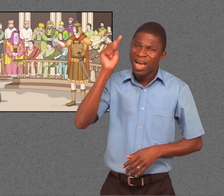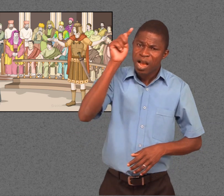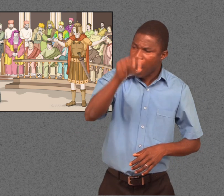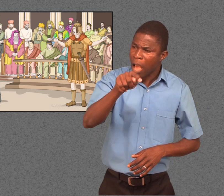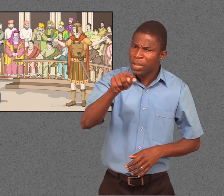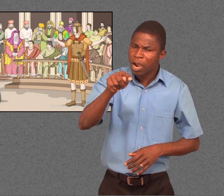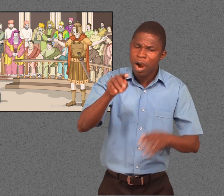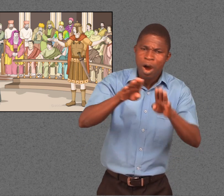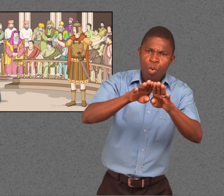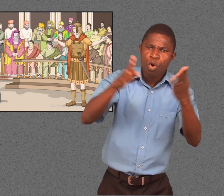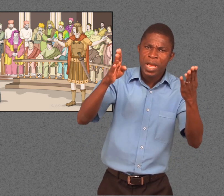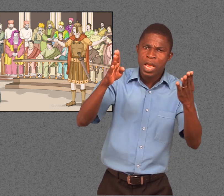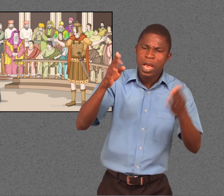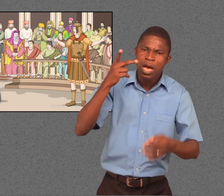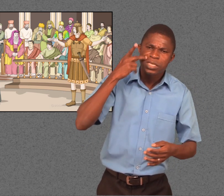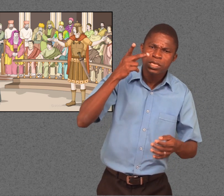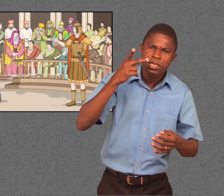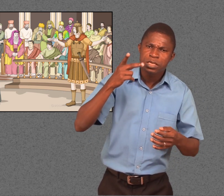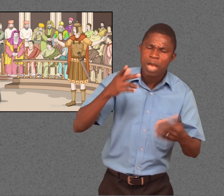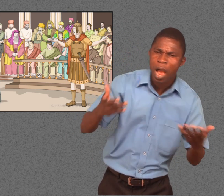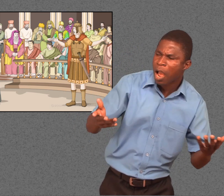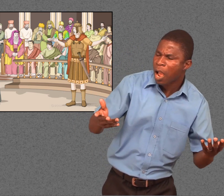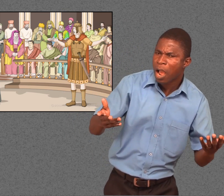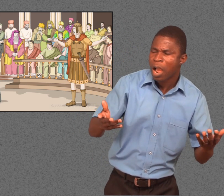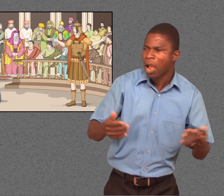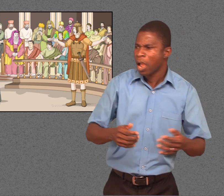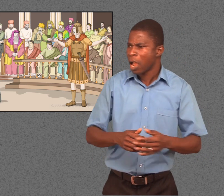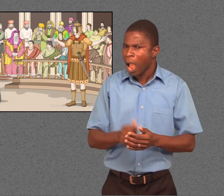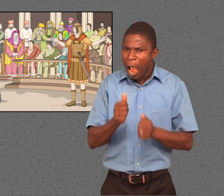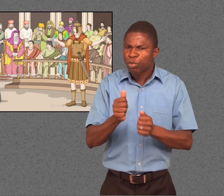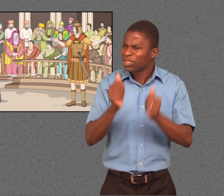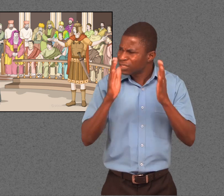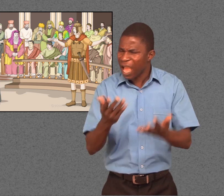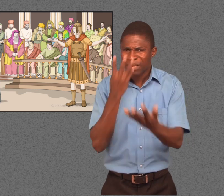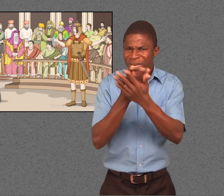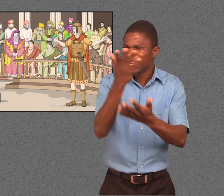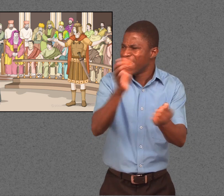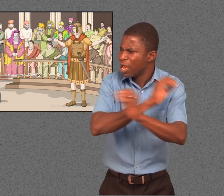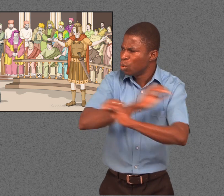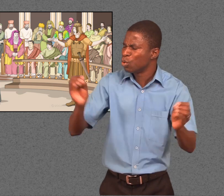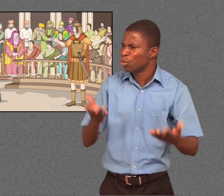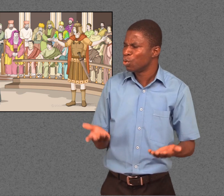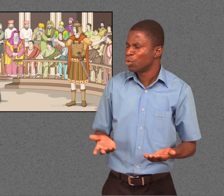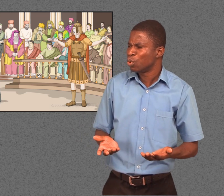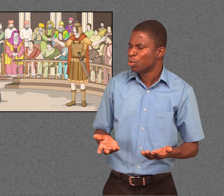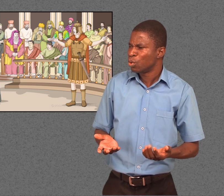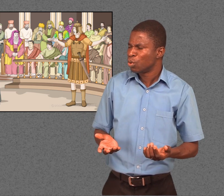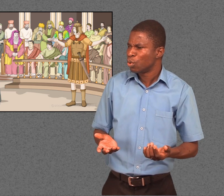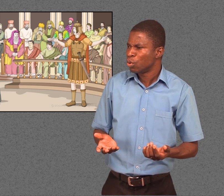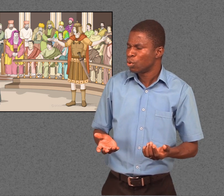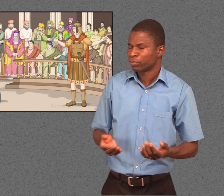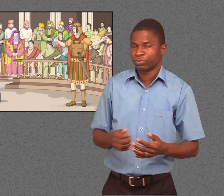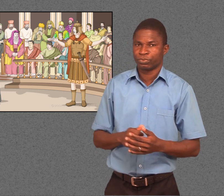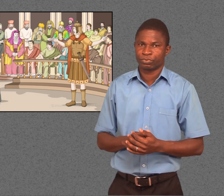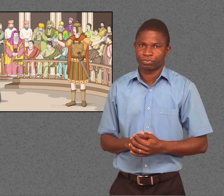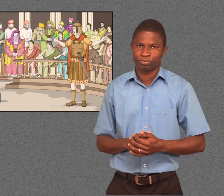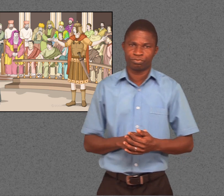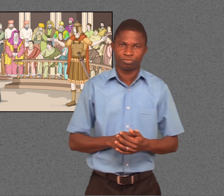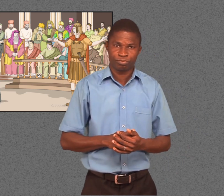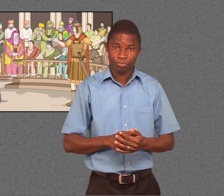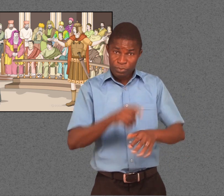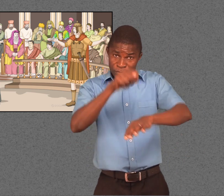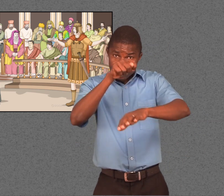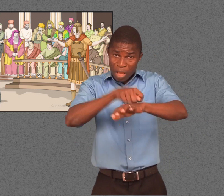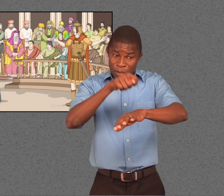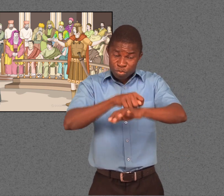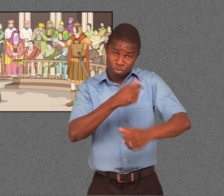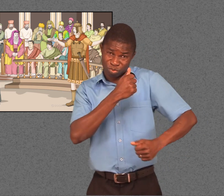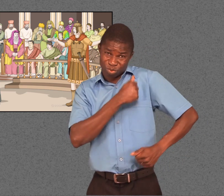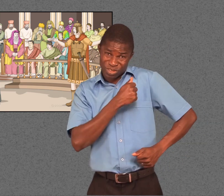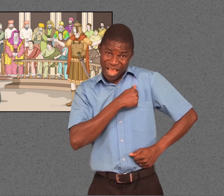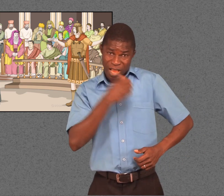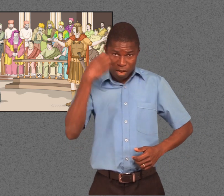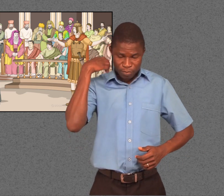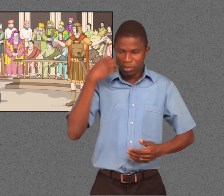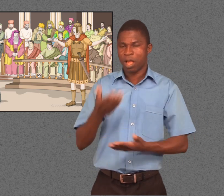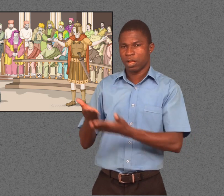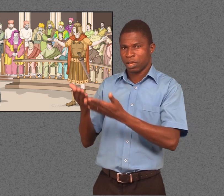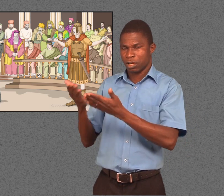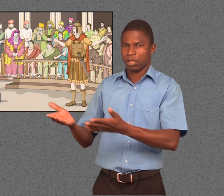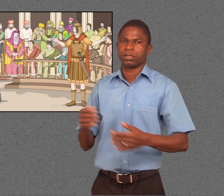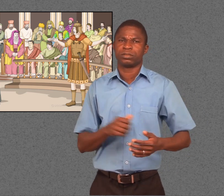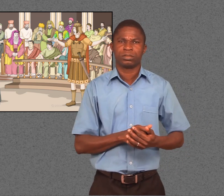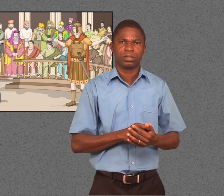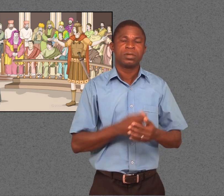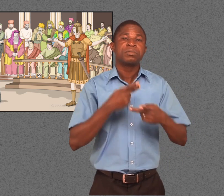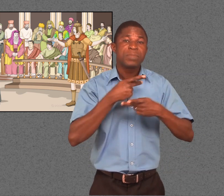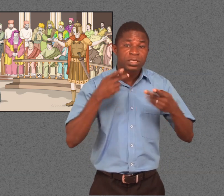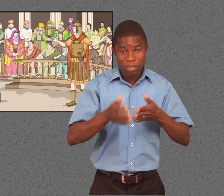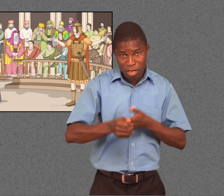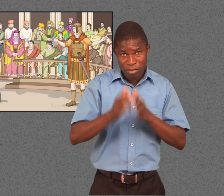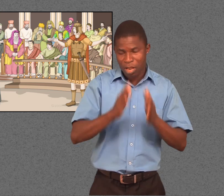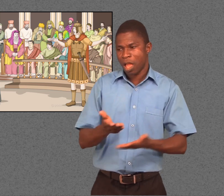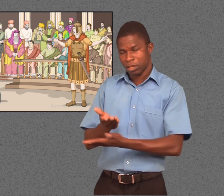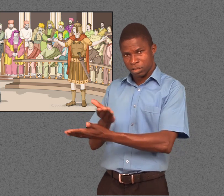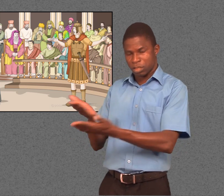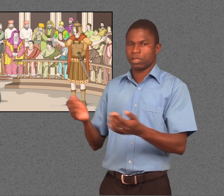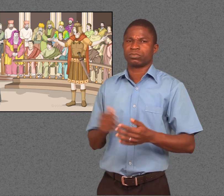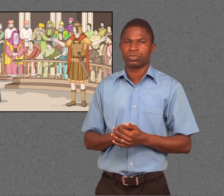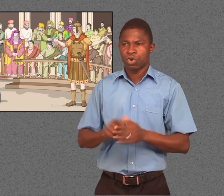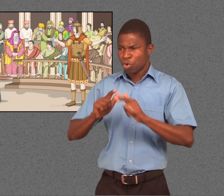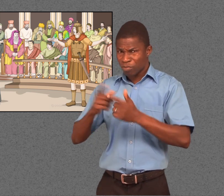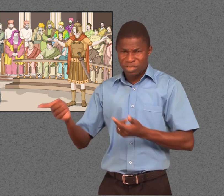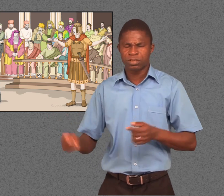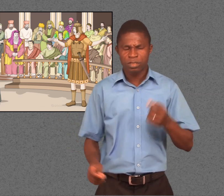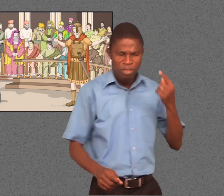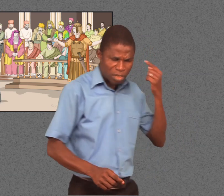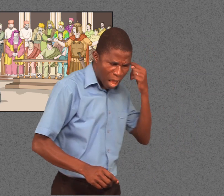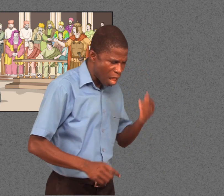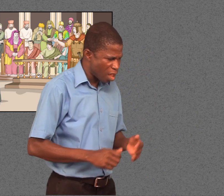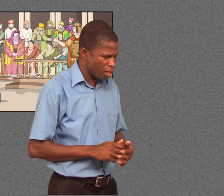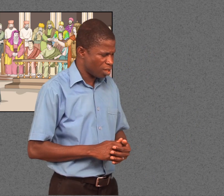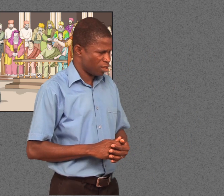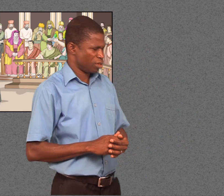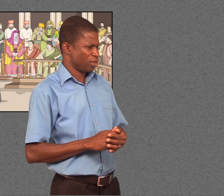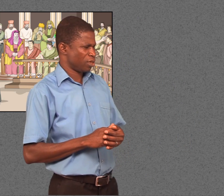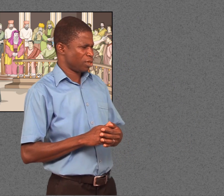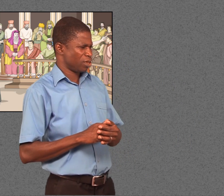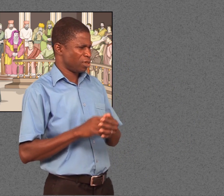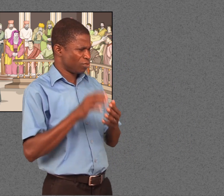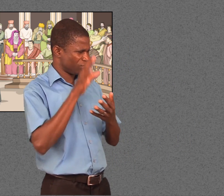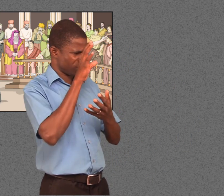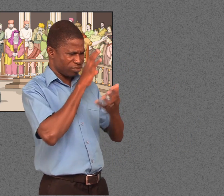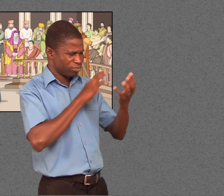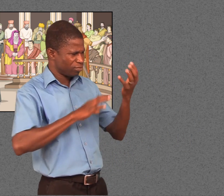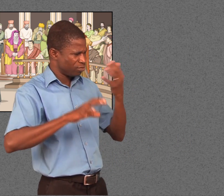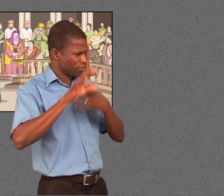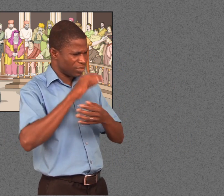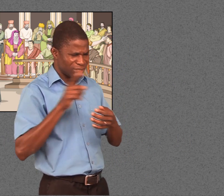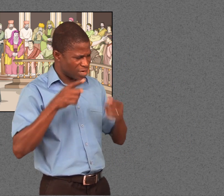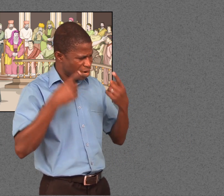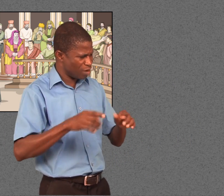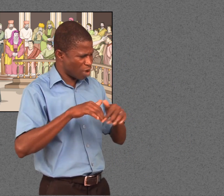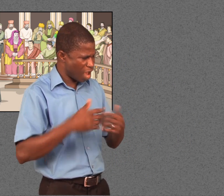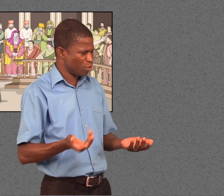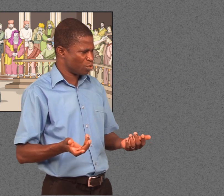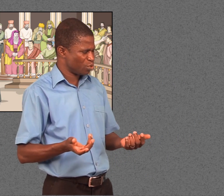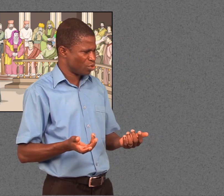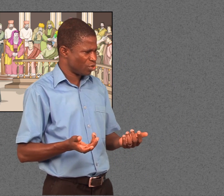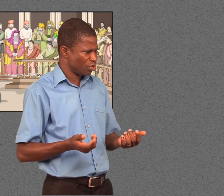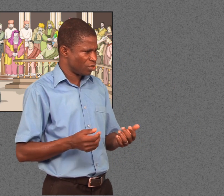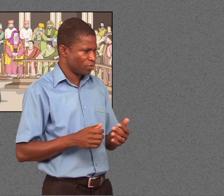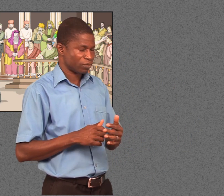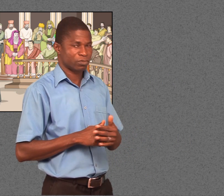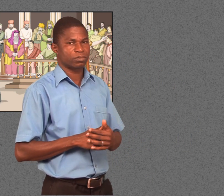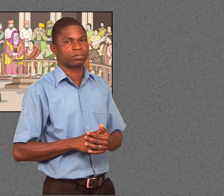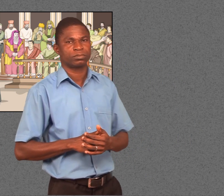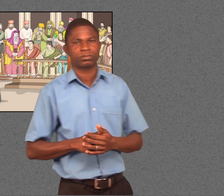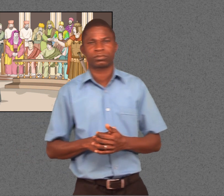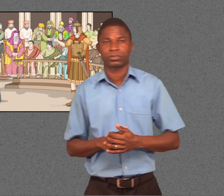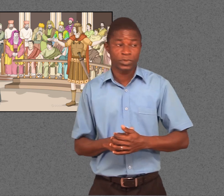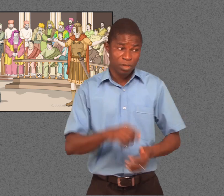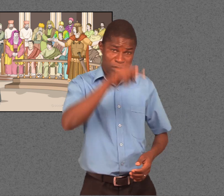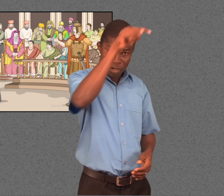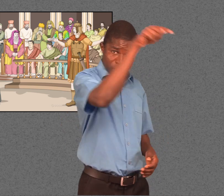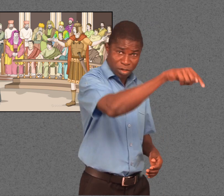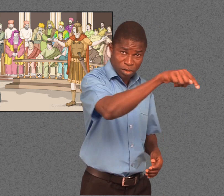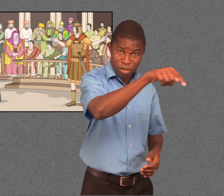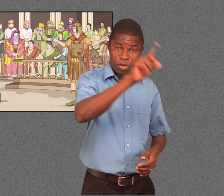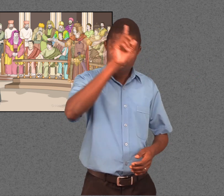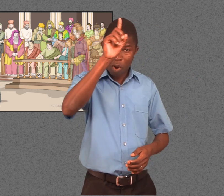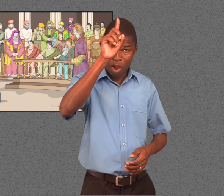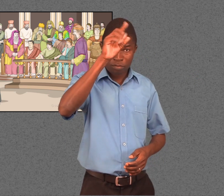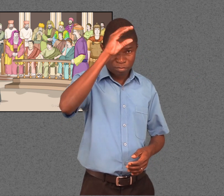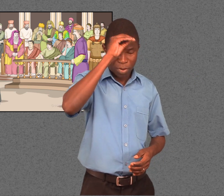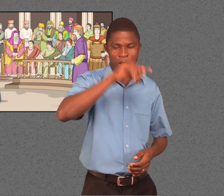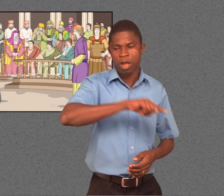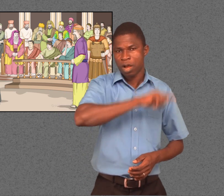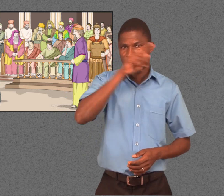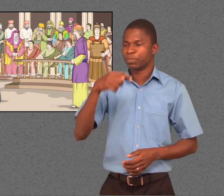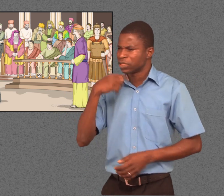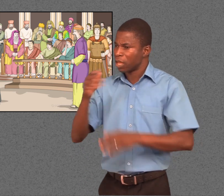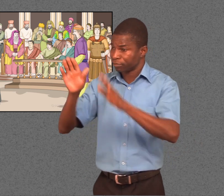When the captain of the temple guard and the chief priests heard this account, they were perplexed as to what was happening.